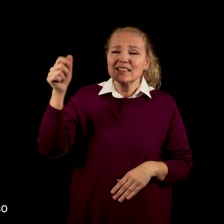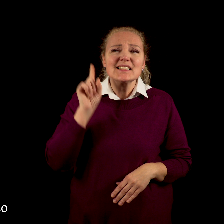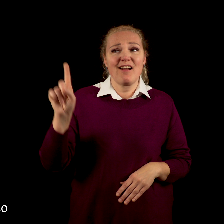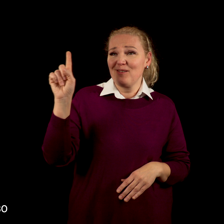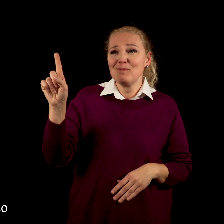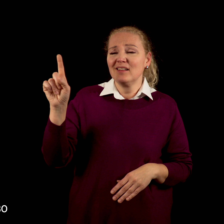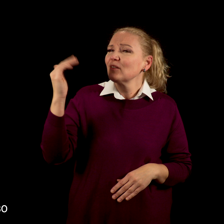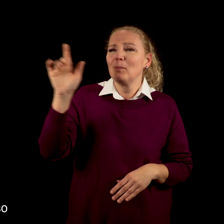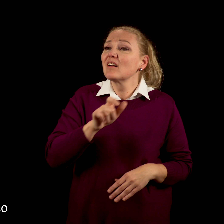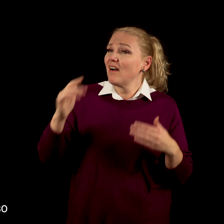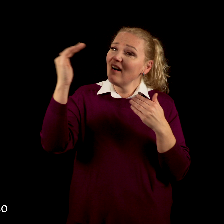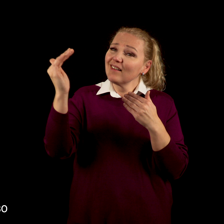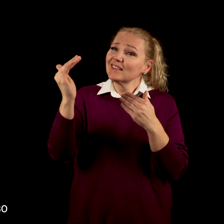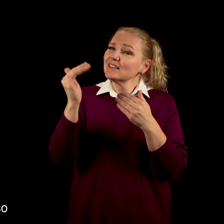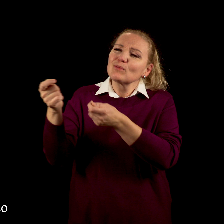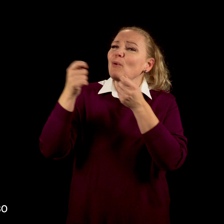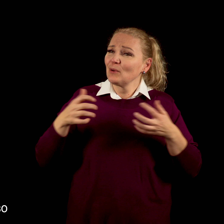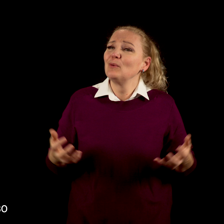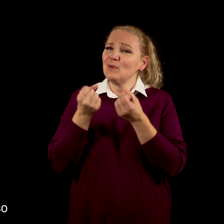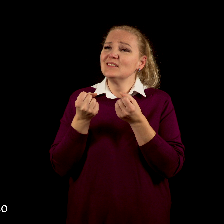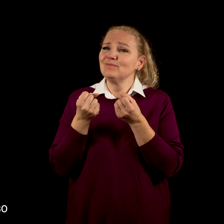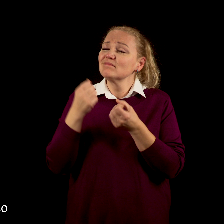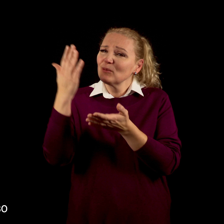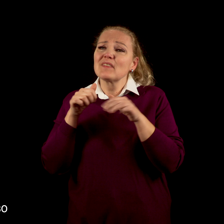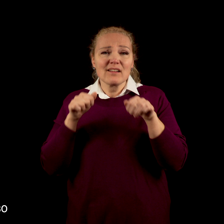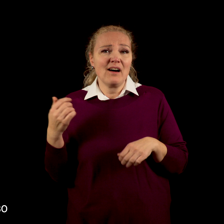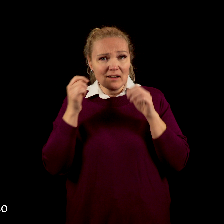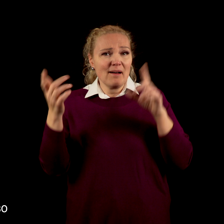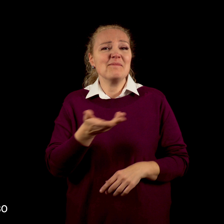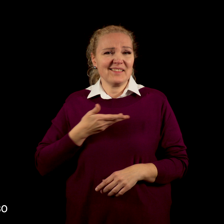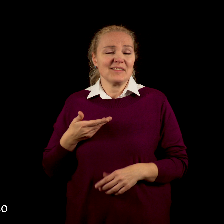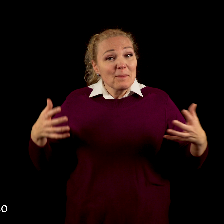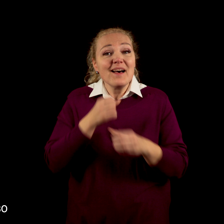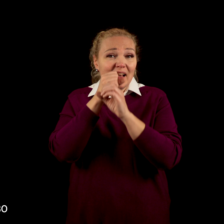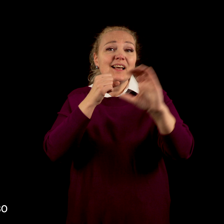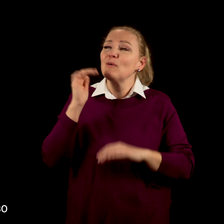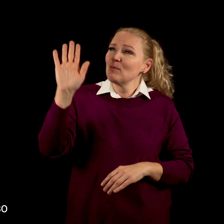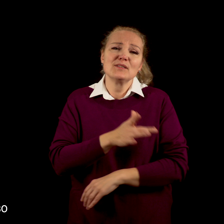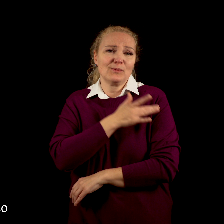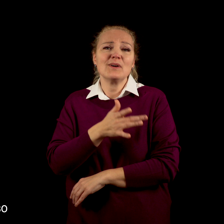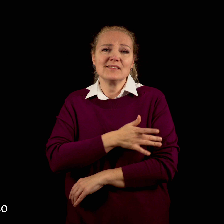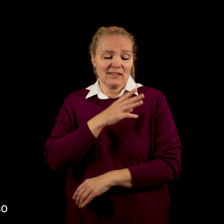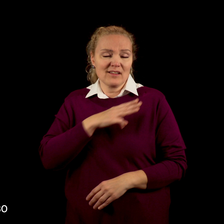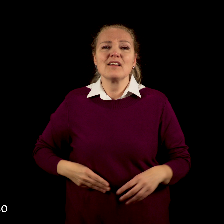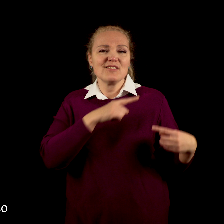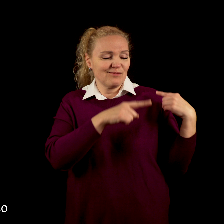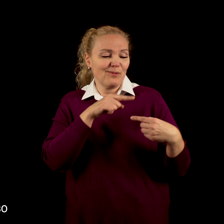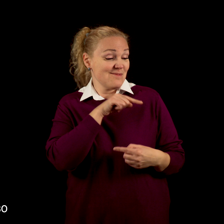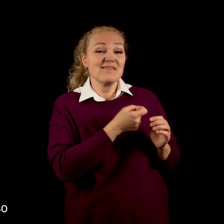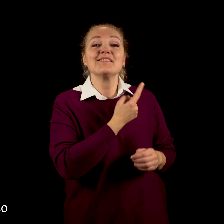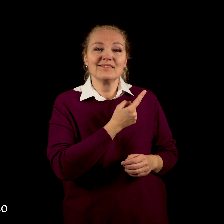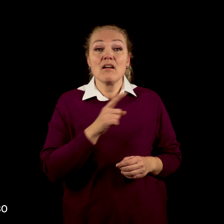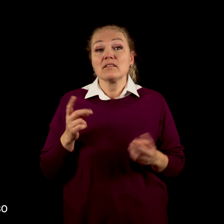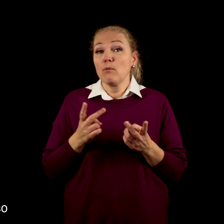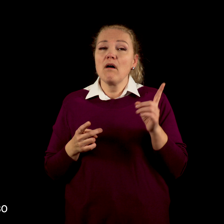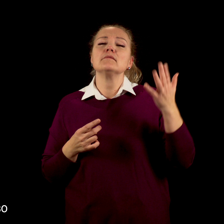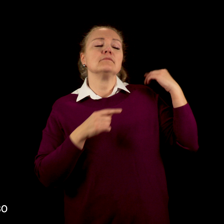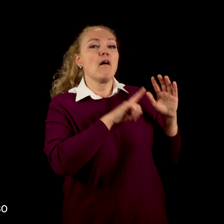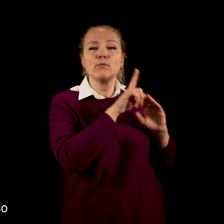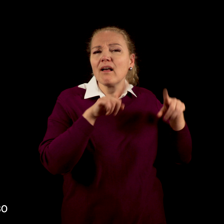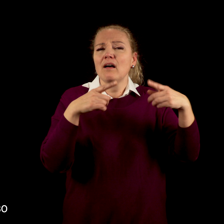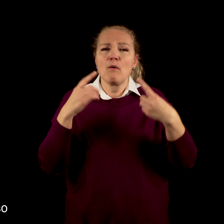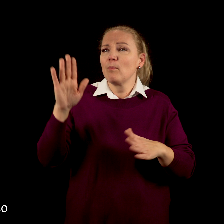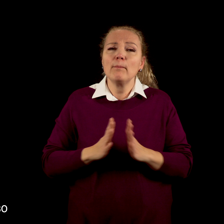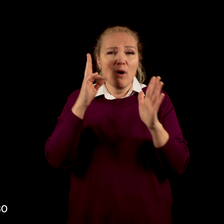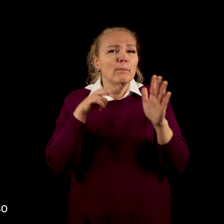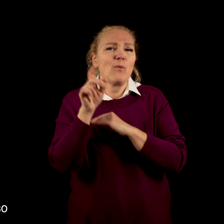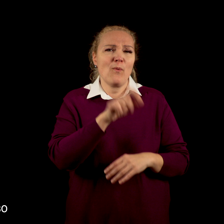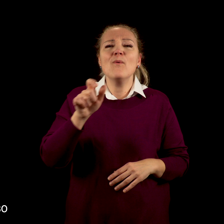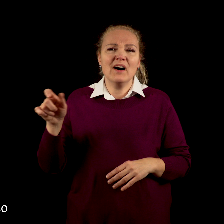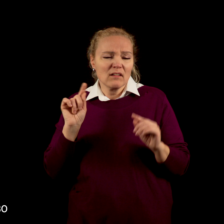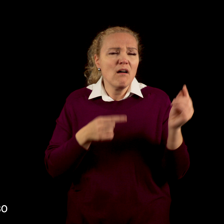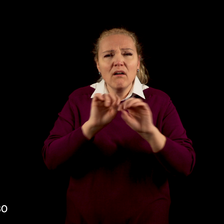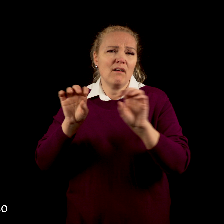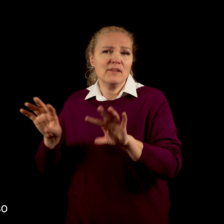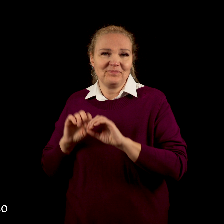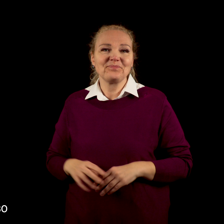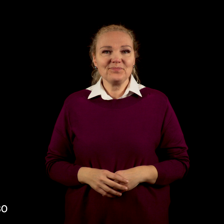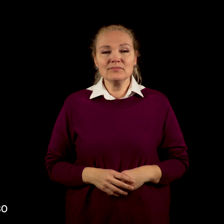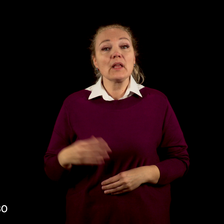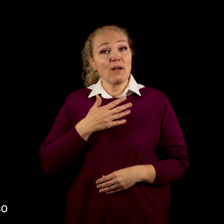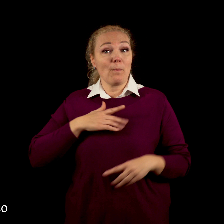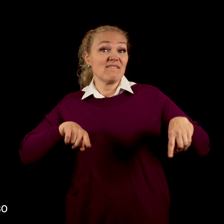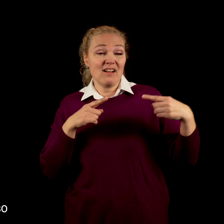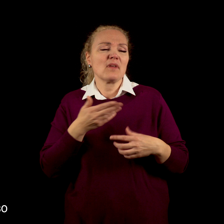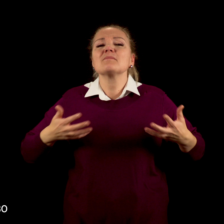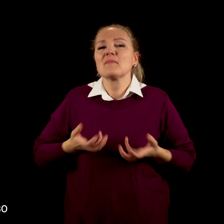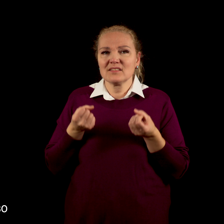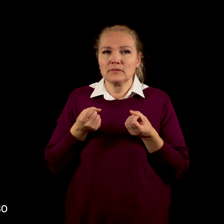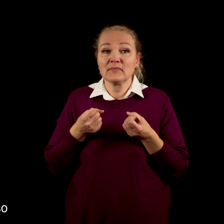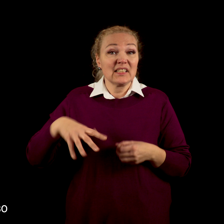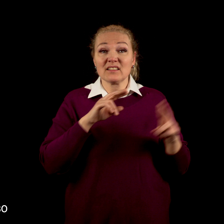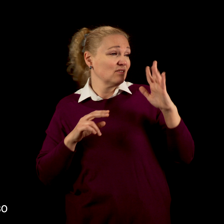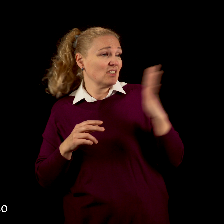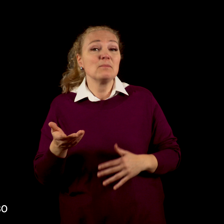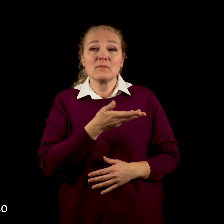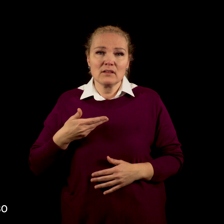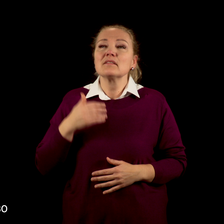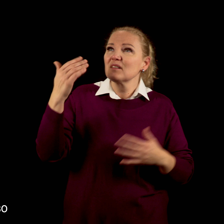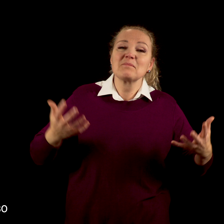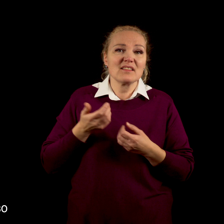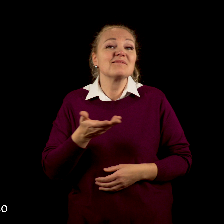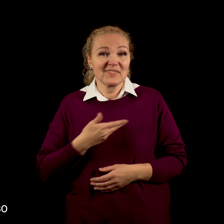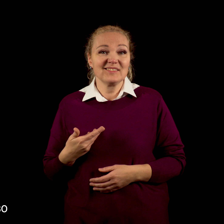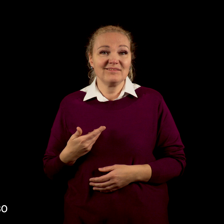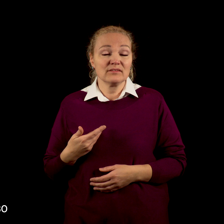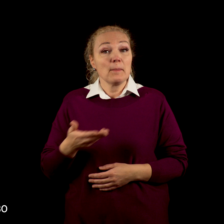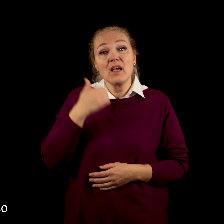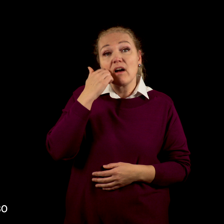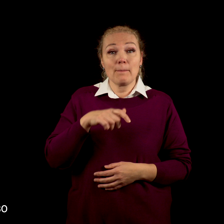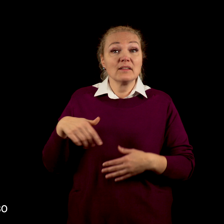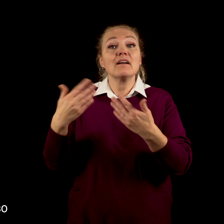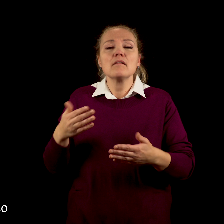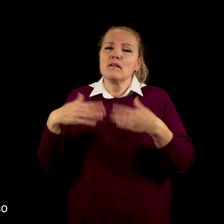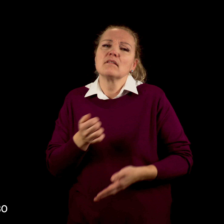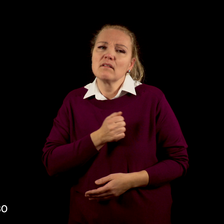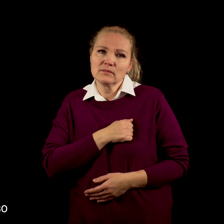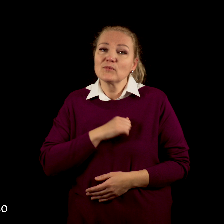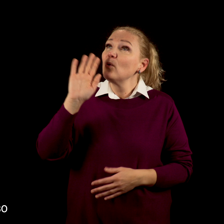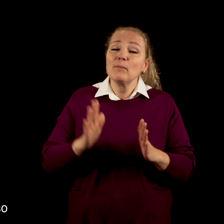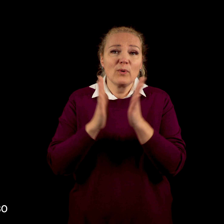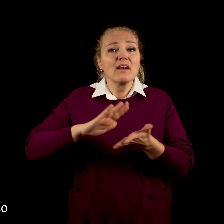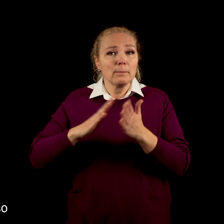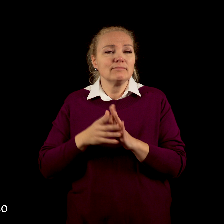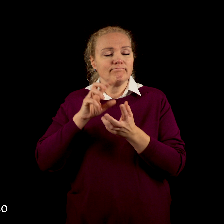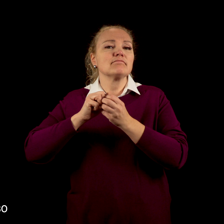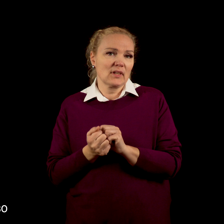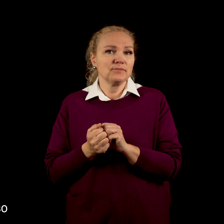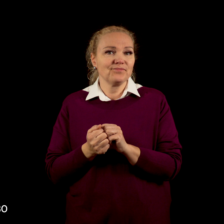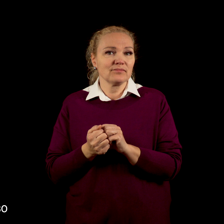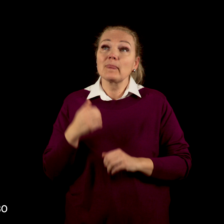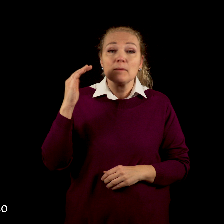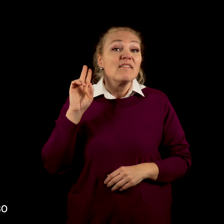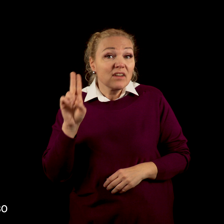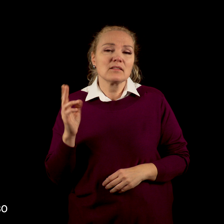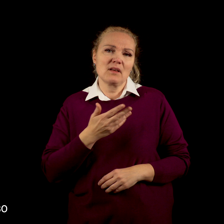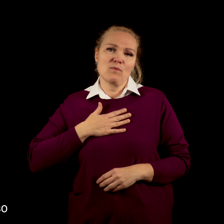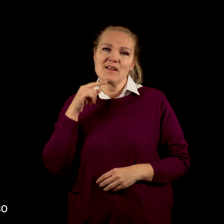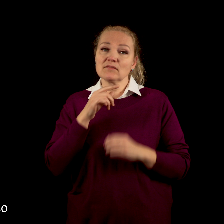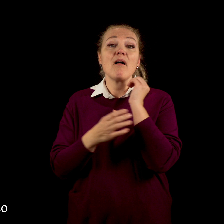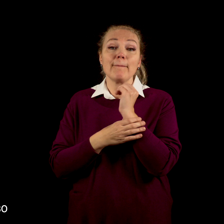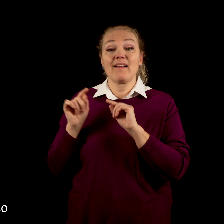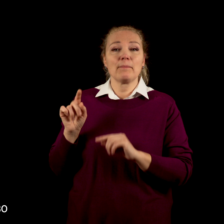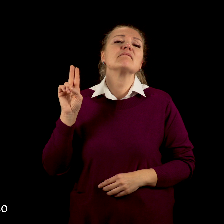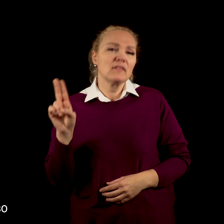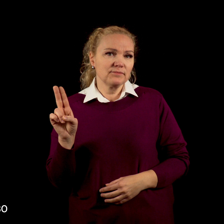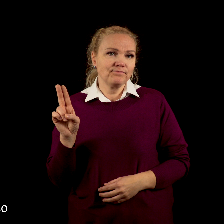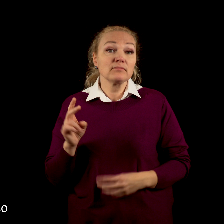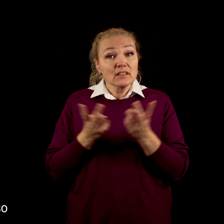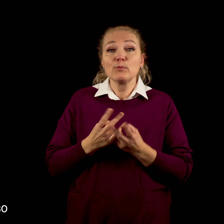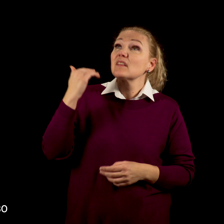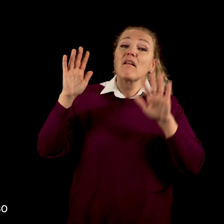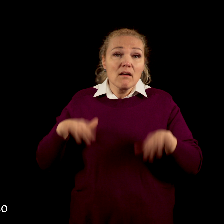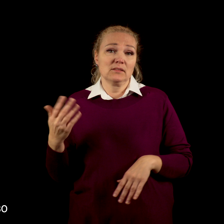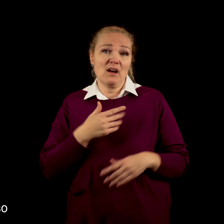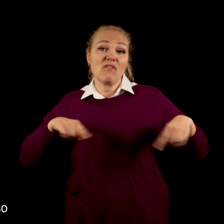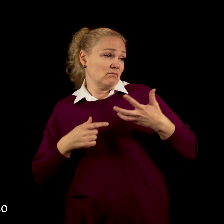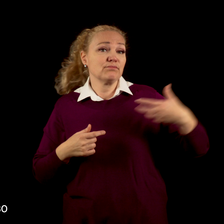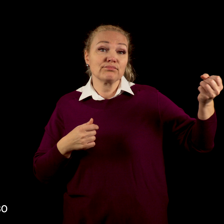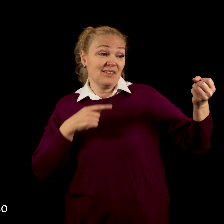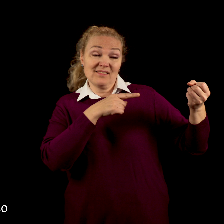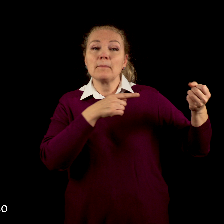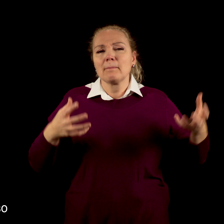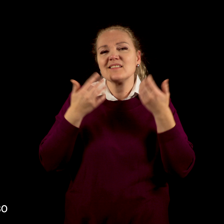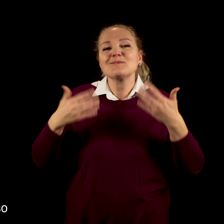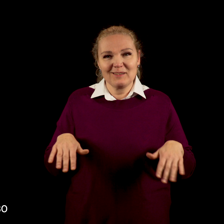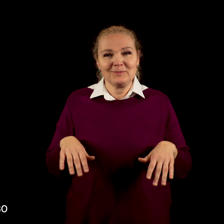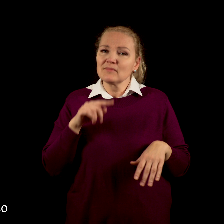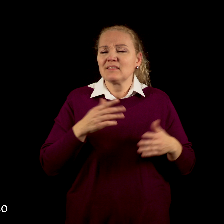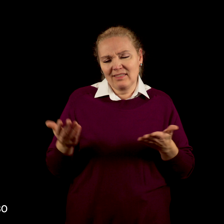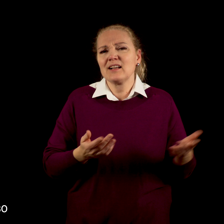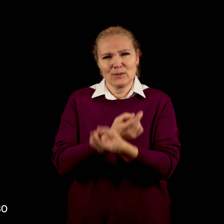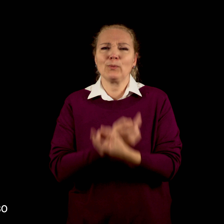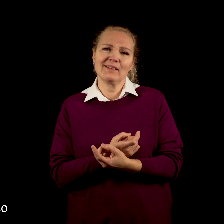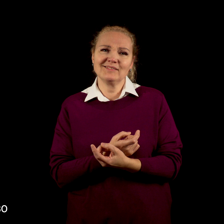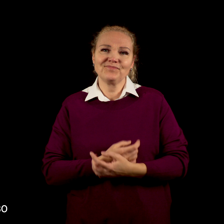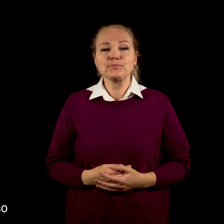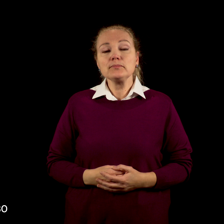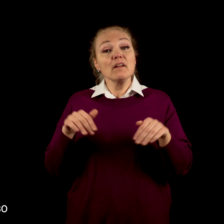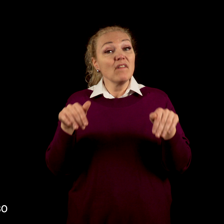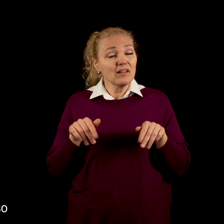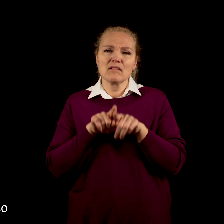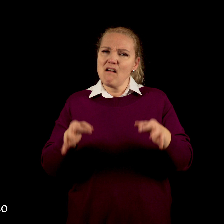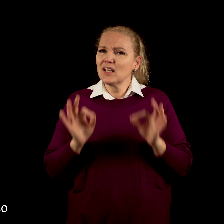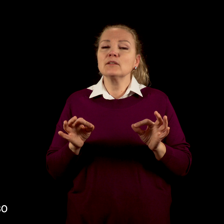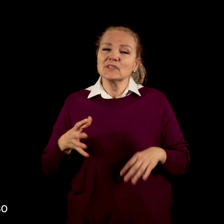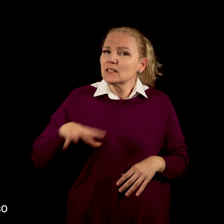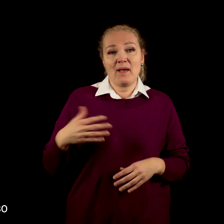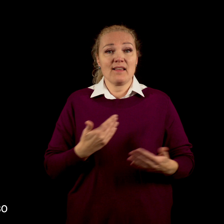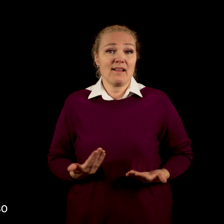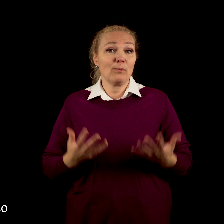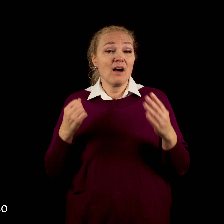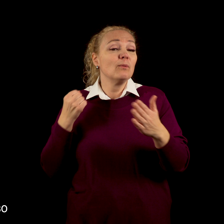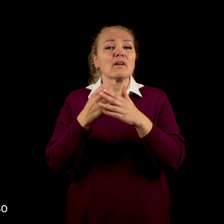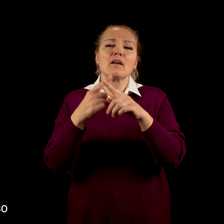He has raised up a horn of salvation for us in the house of His servant David, as He spoke through His holy prophets, those of ages past, salvation from our enemies and from the hand of all who hate us, to show mercy to our fathers and to remember His holy covenant, the oath He swore to our father Abraham, to grant us deliverance from hostile hands, that we may serve Him without fear, in holiness and righteousness before Him all the days of our lives.